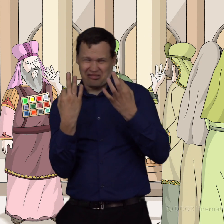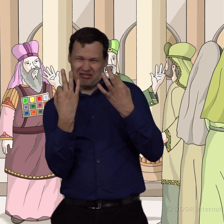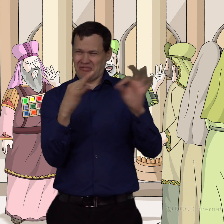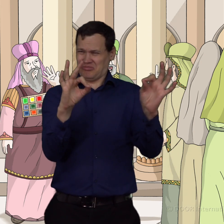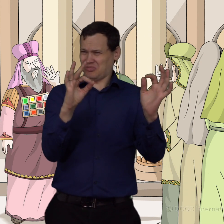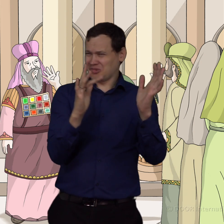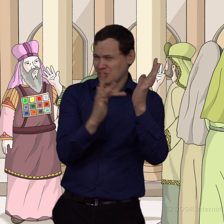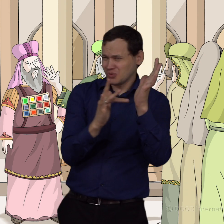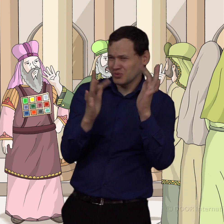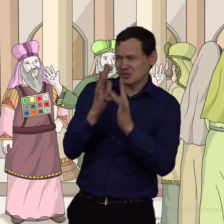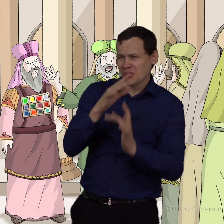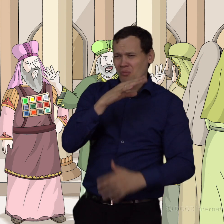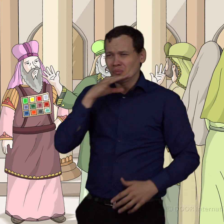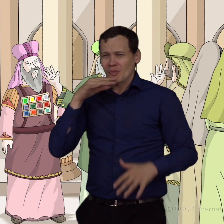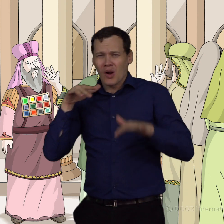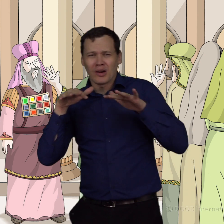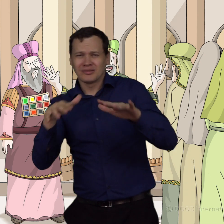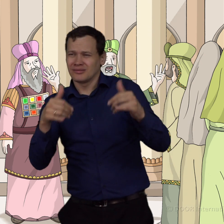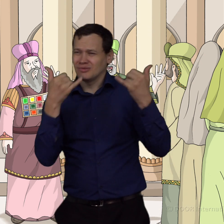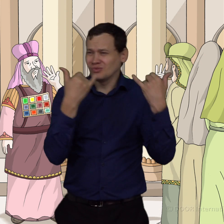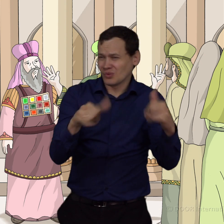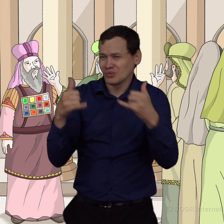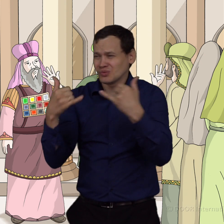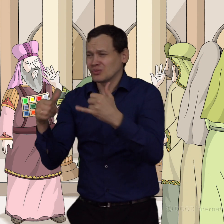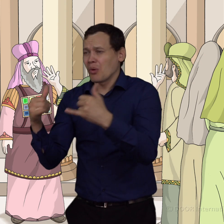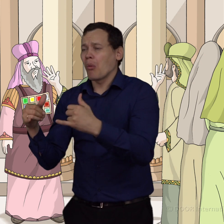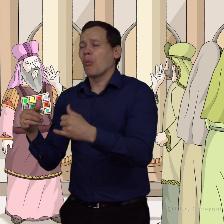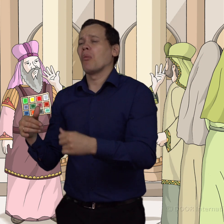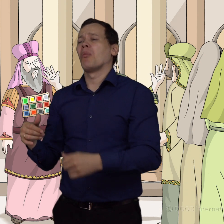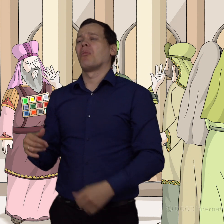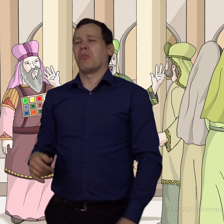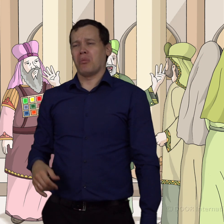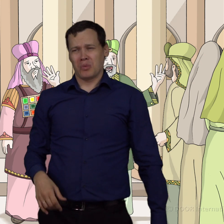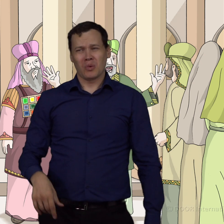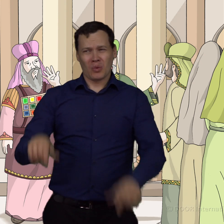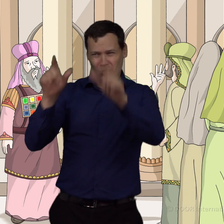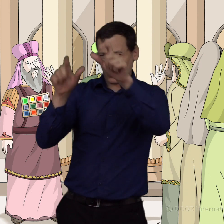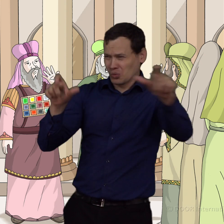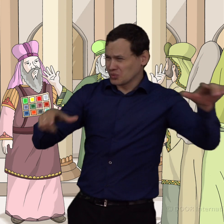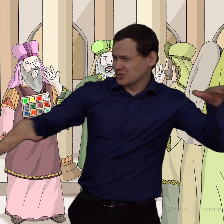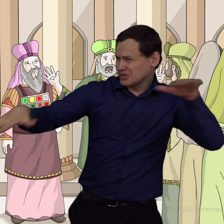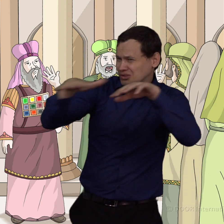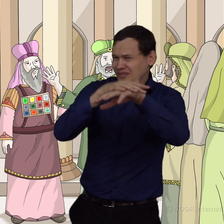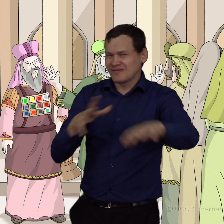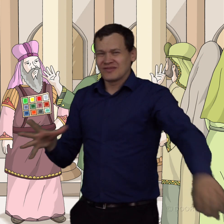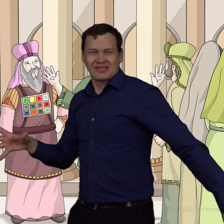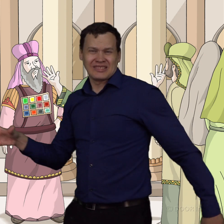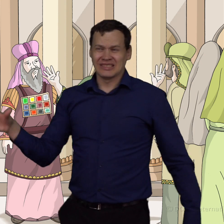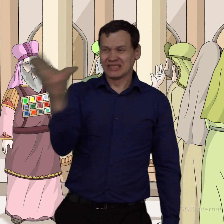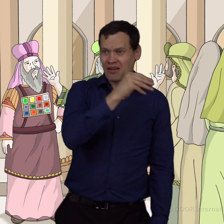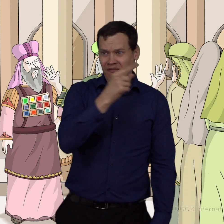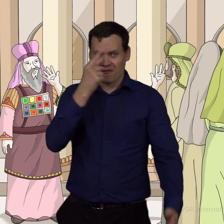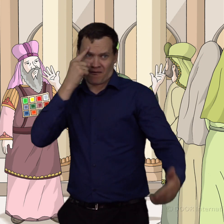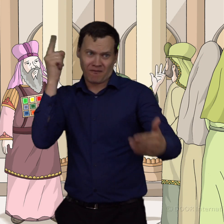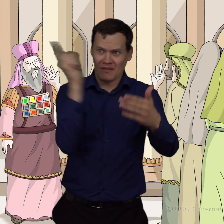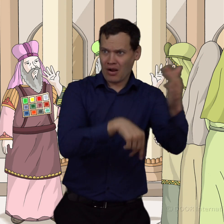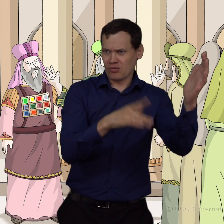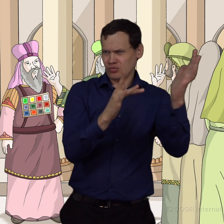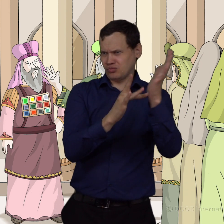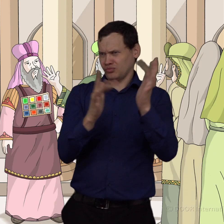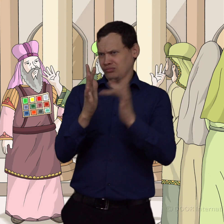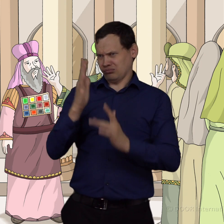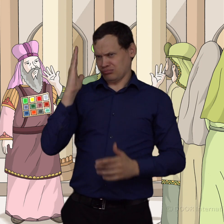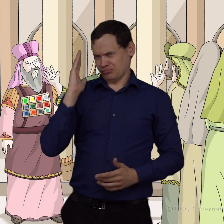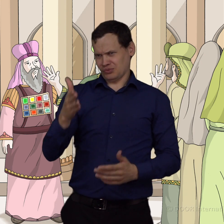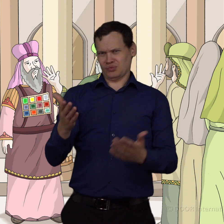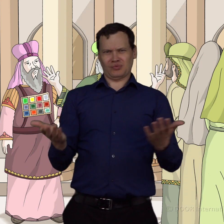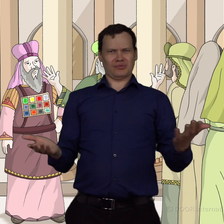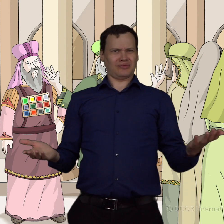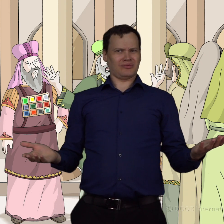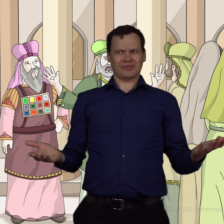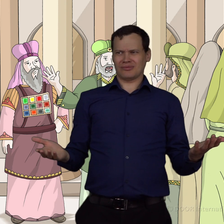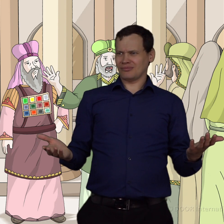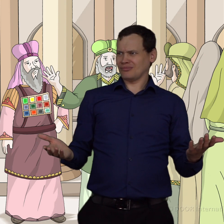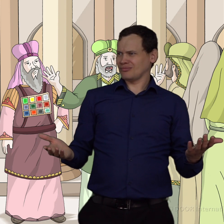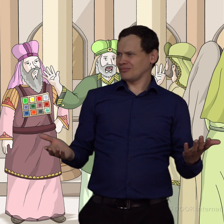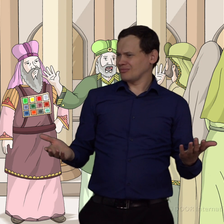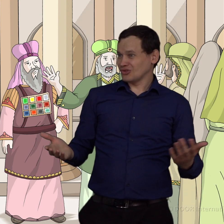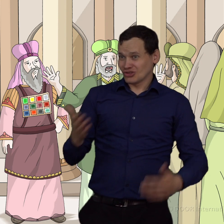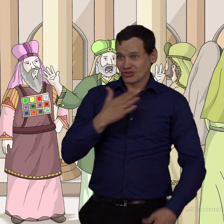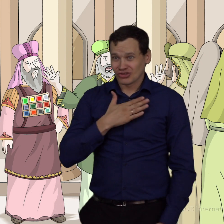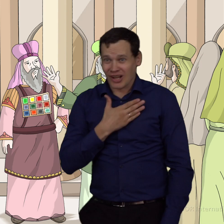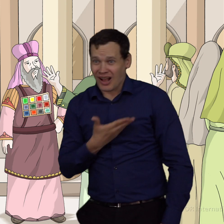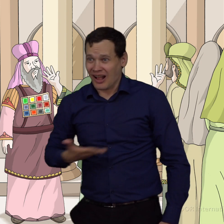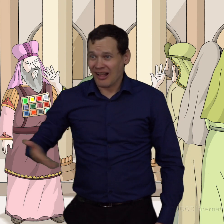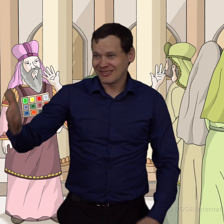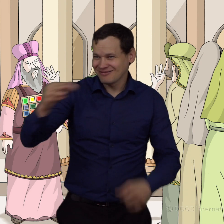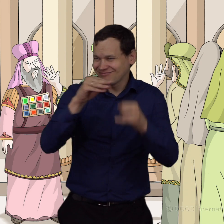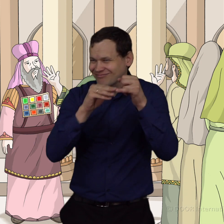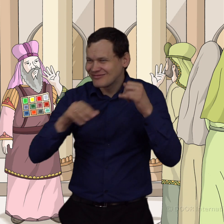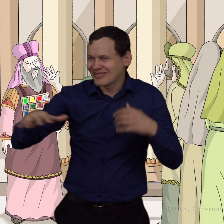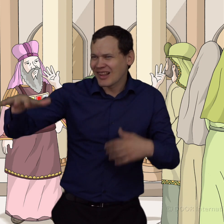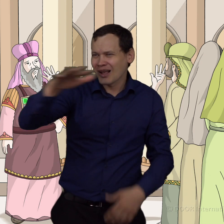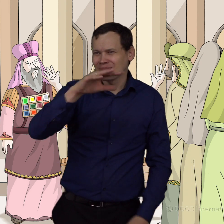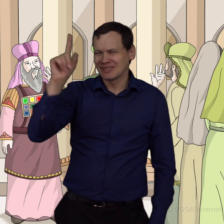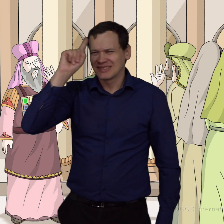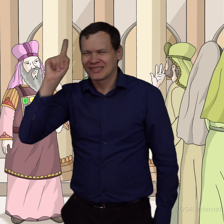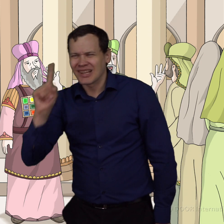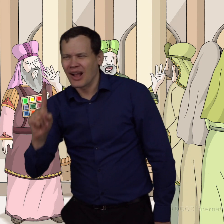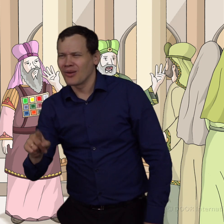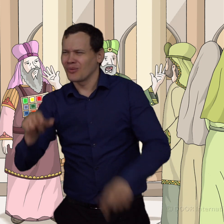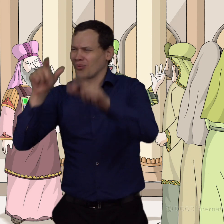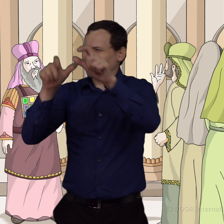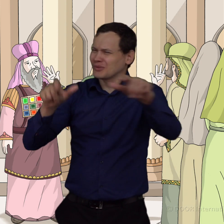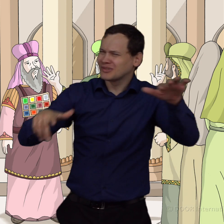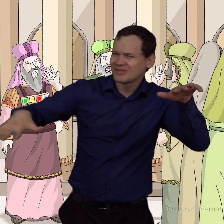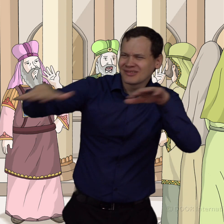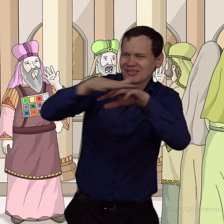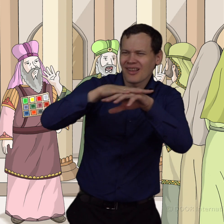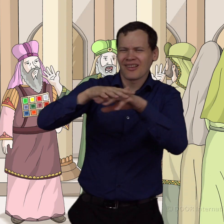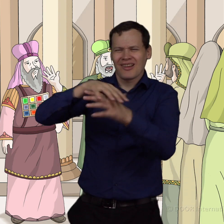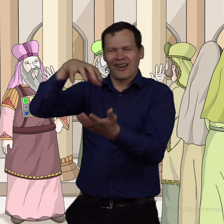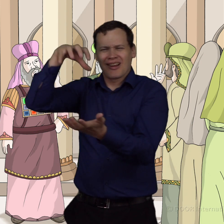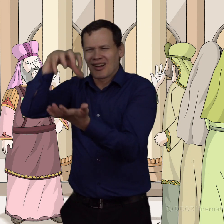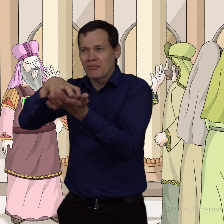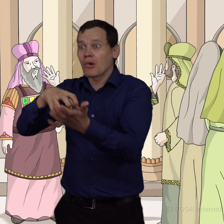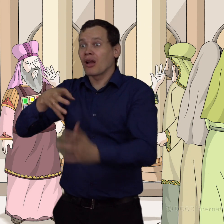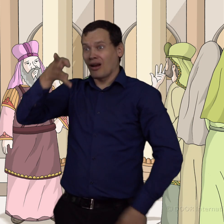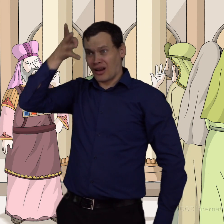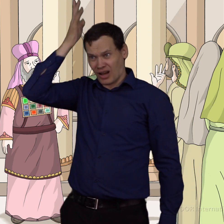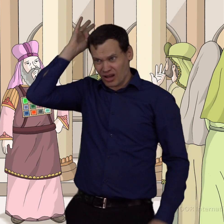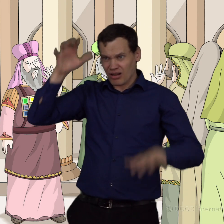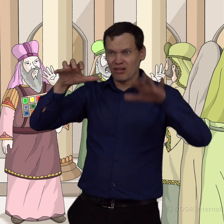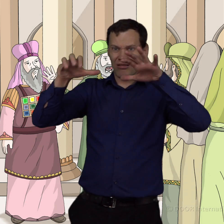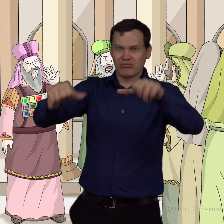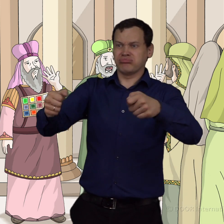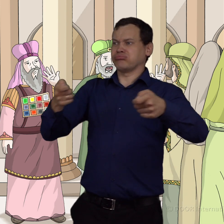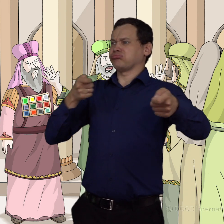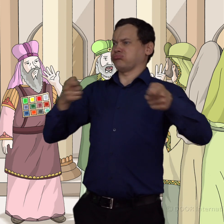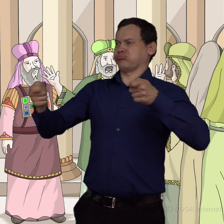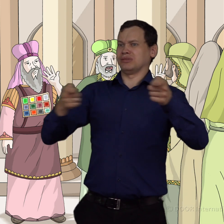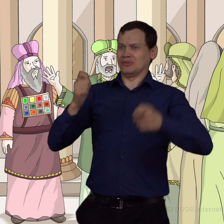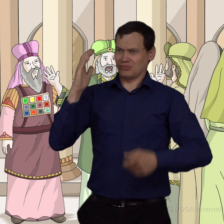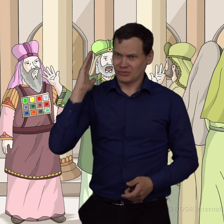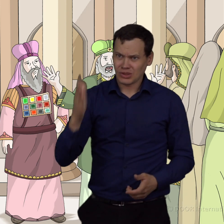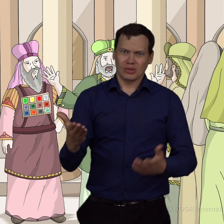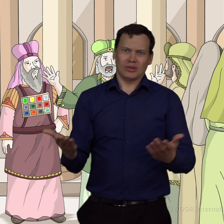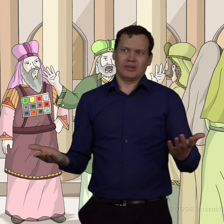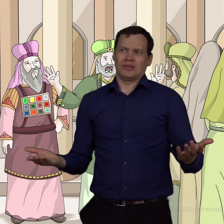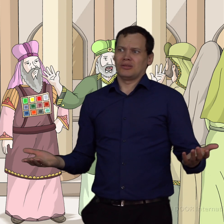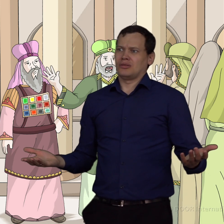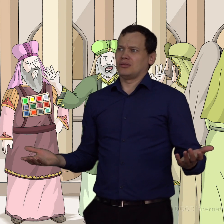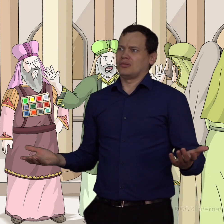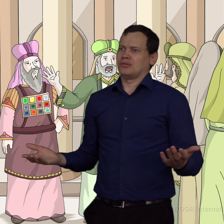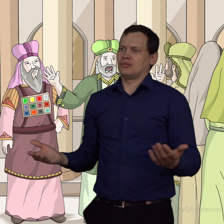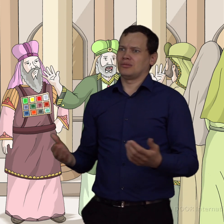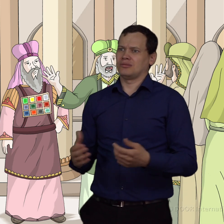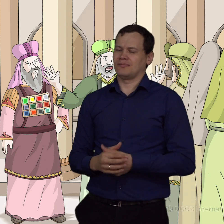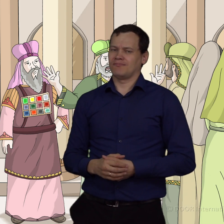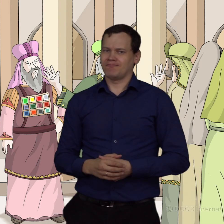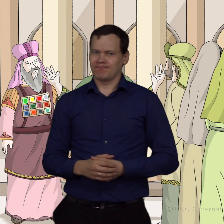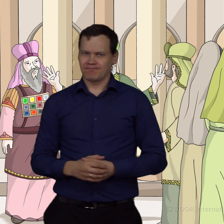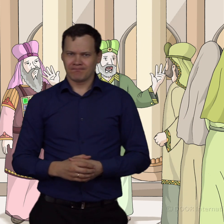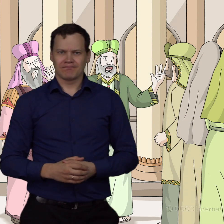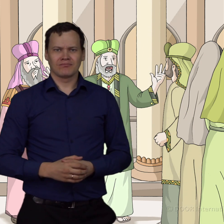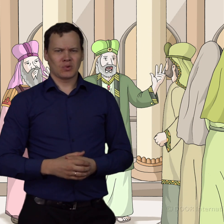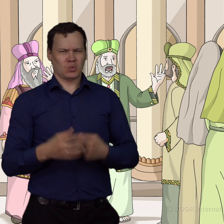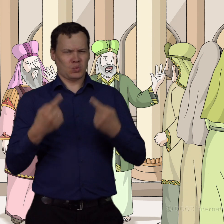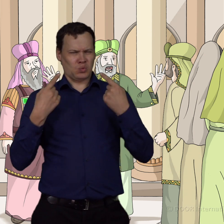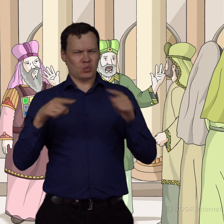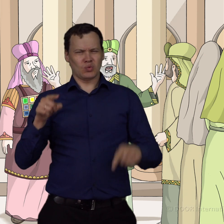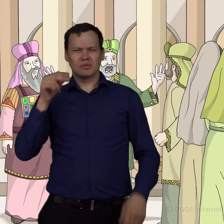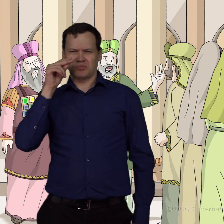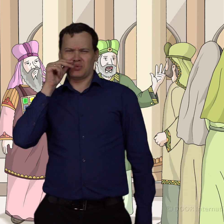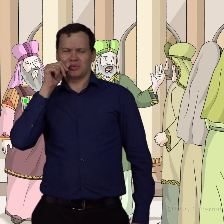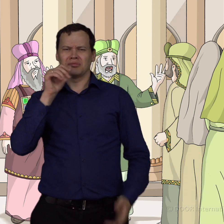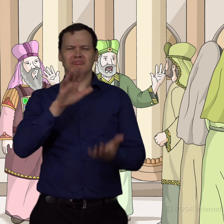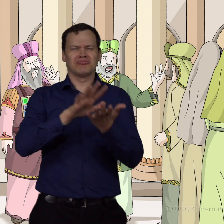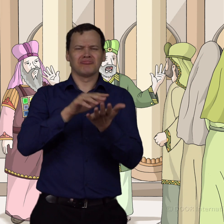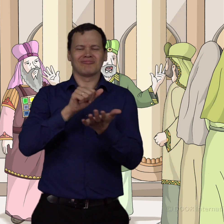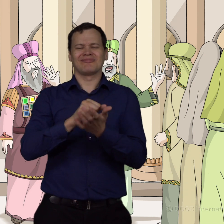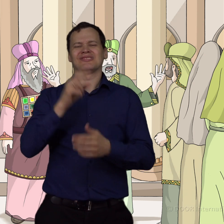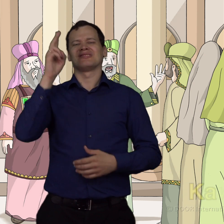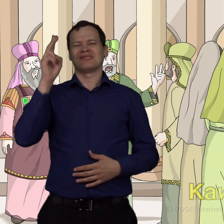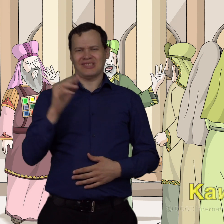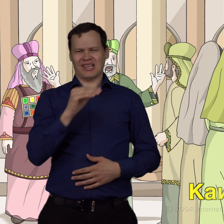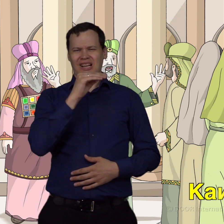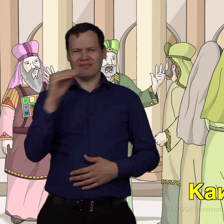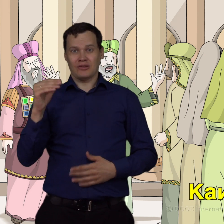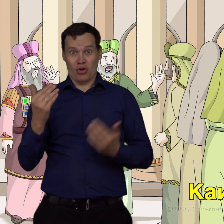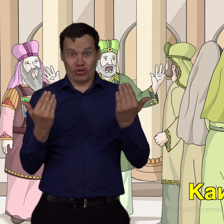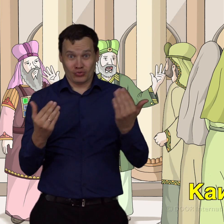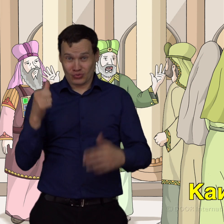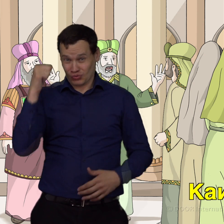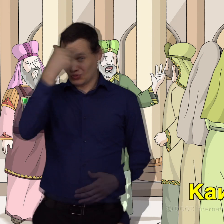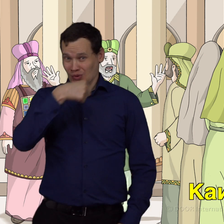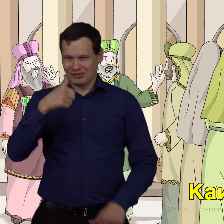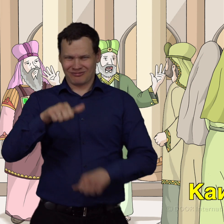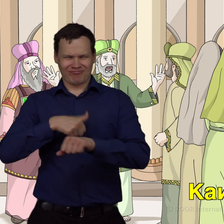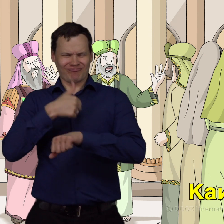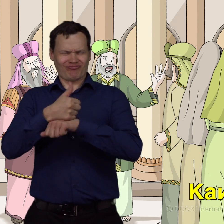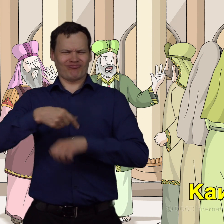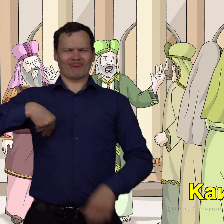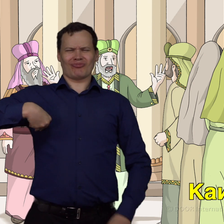If we let Him go on like this, everyone will believe in Him, and then the Romans will come and take away both our place and our nation.”